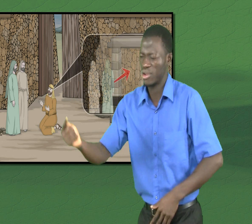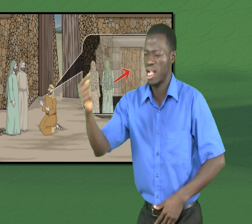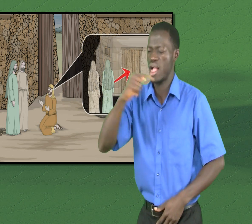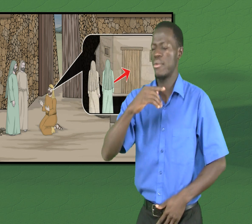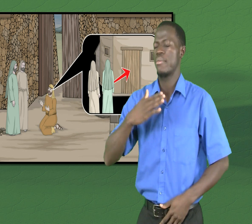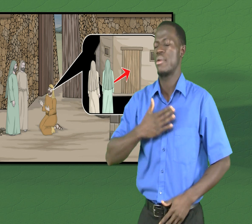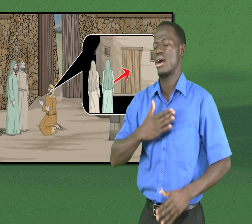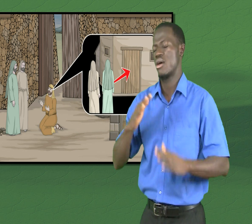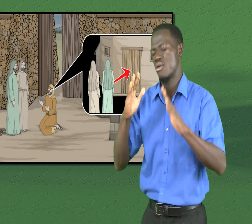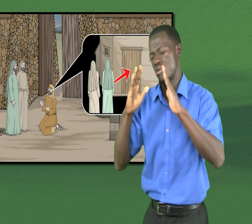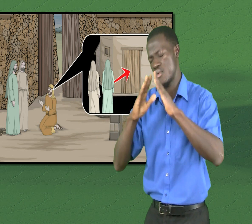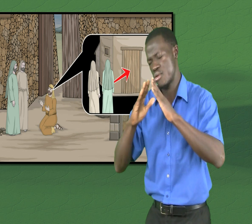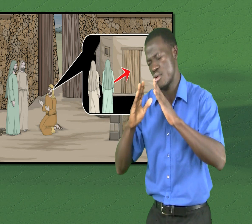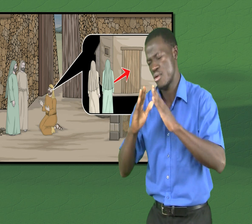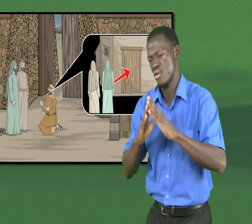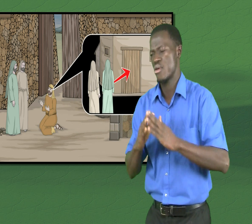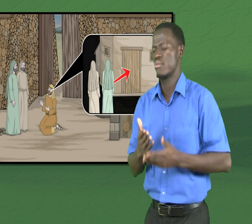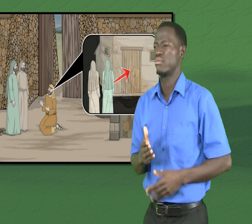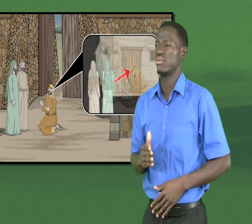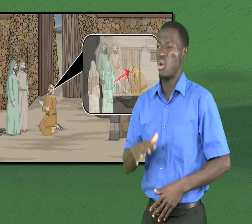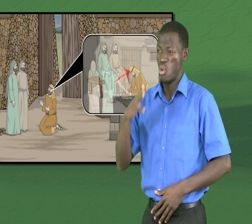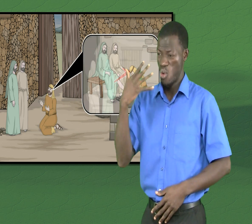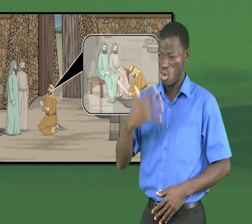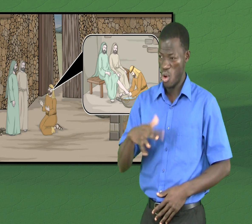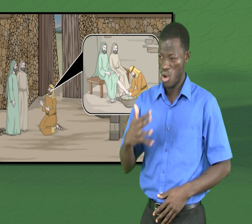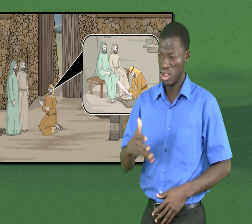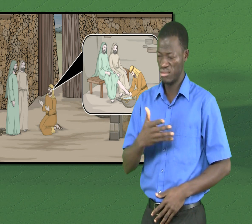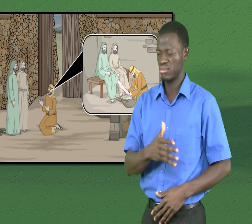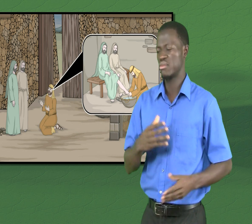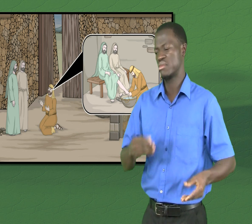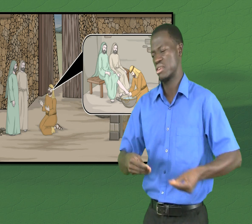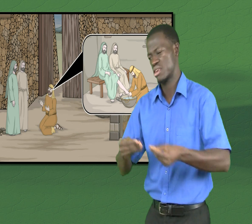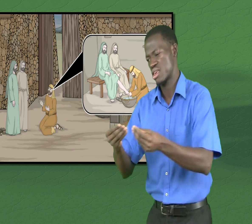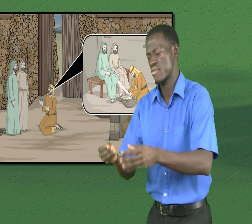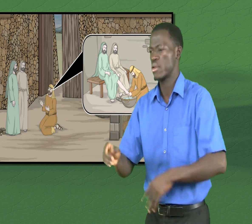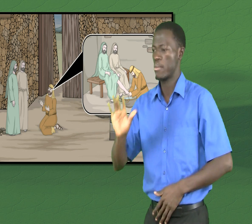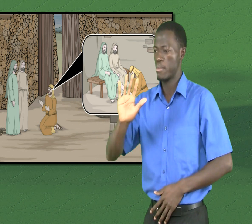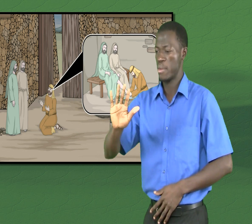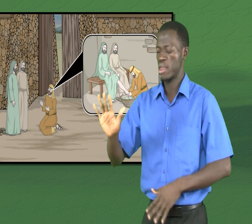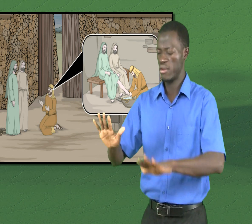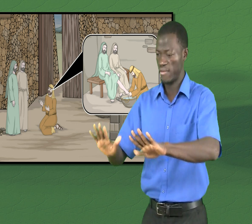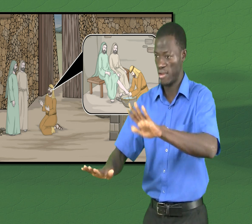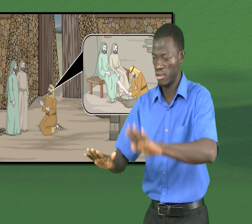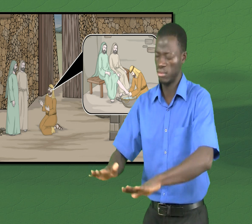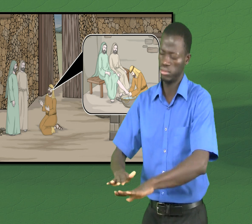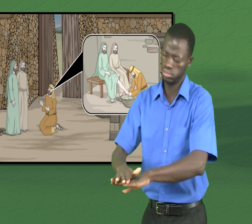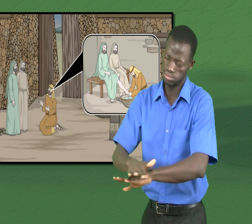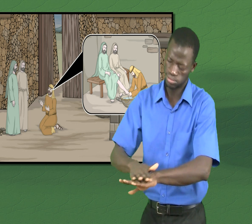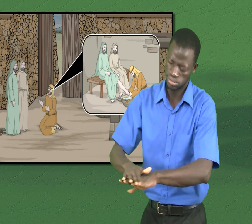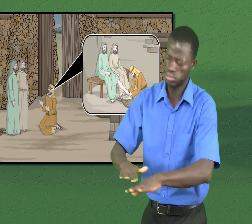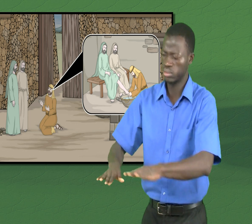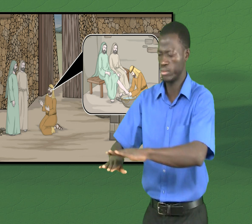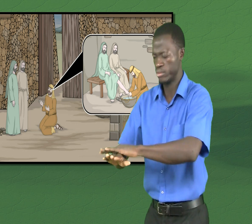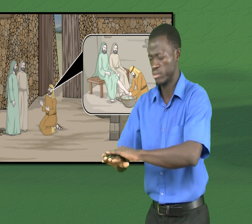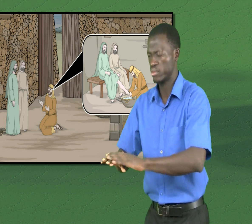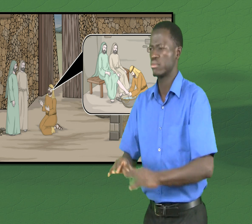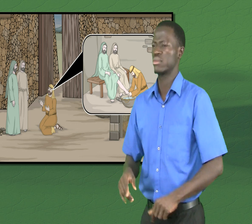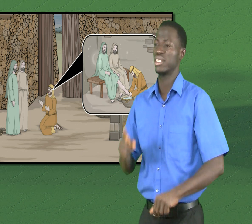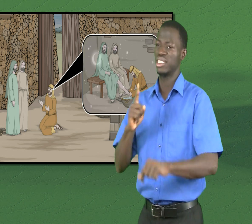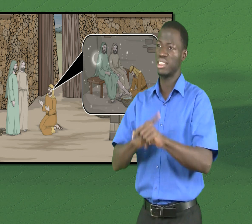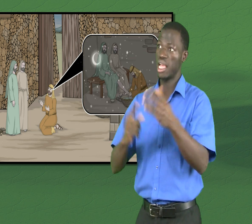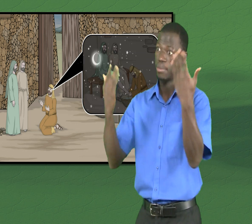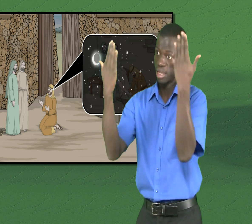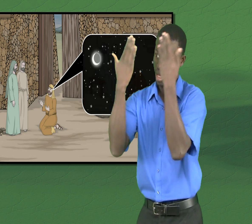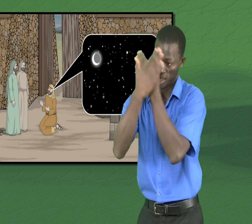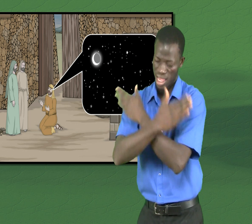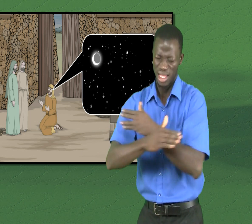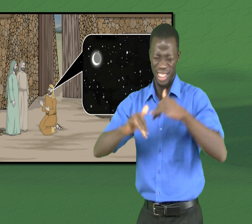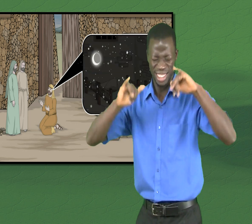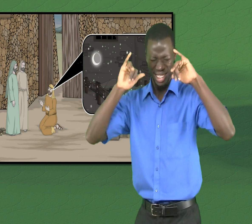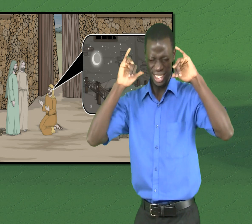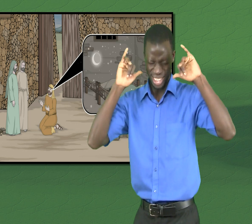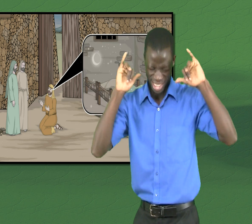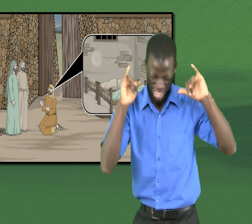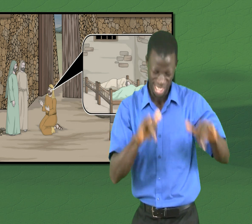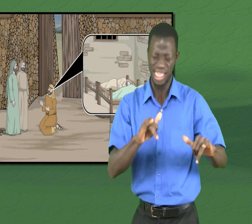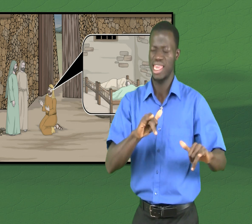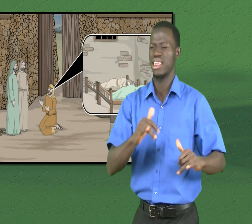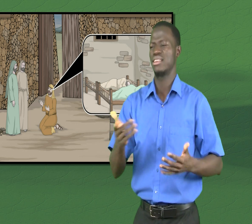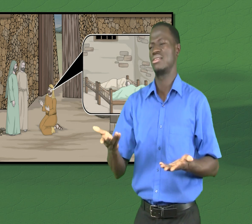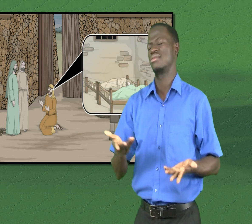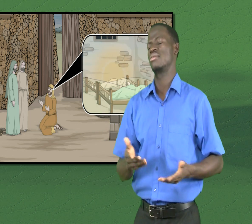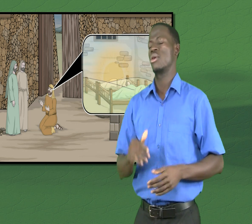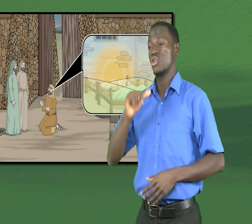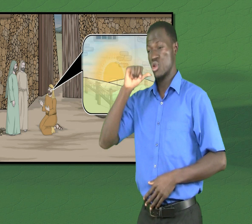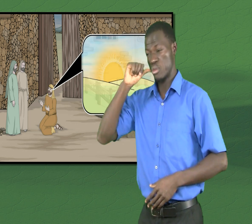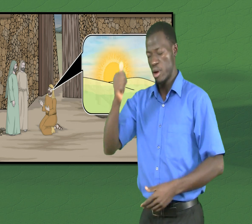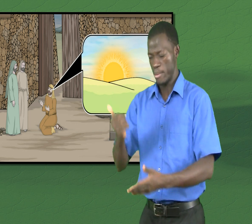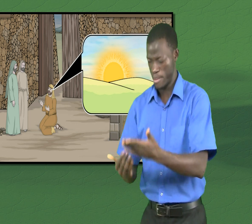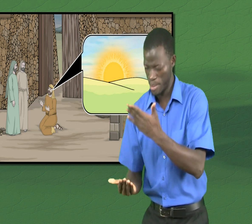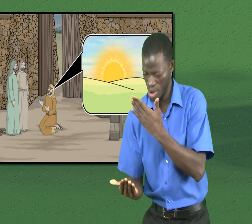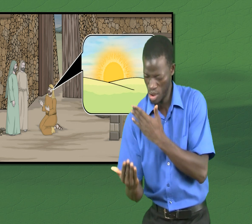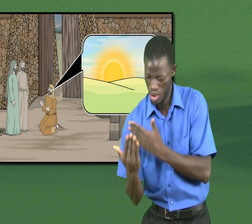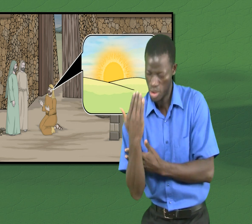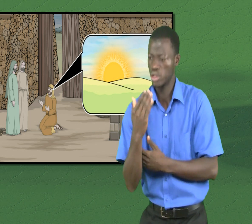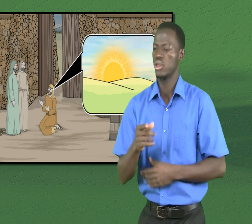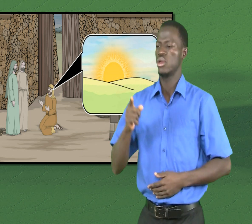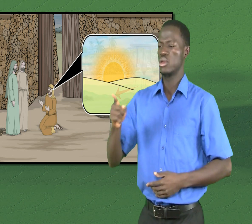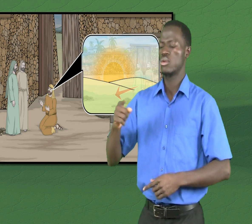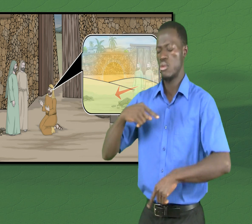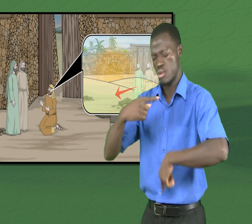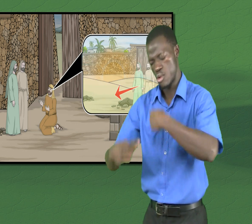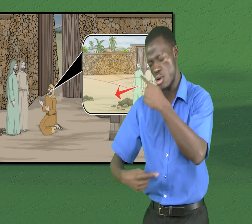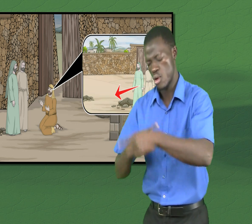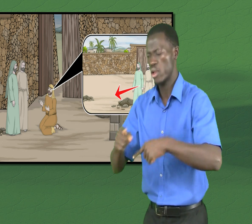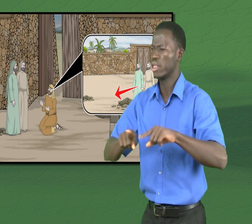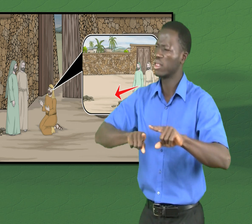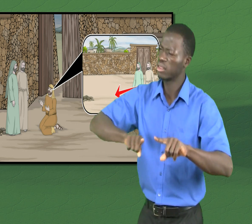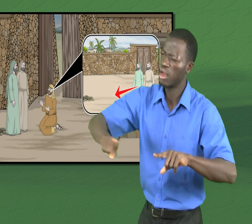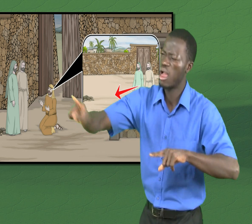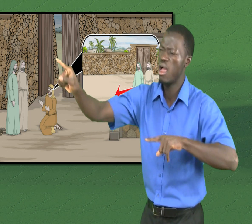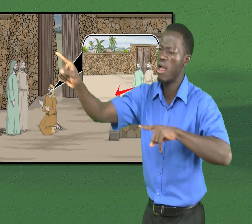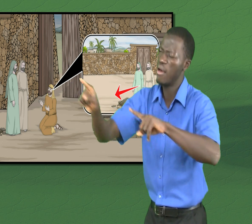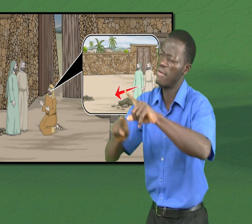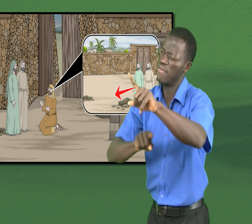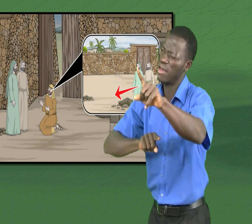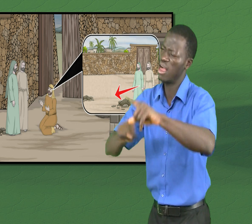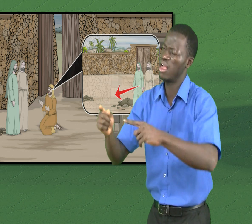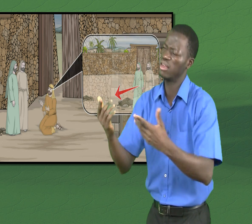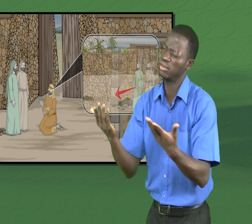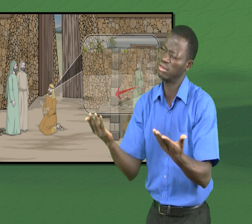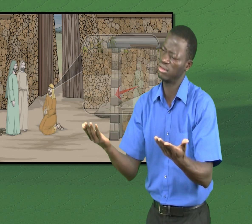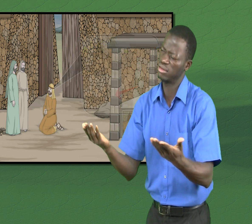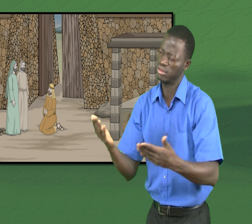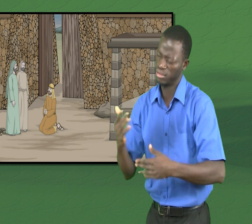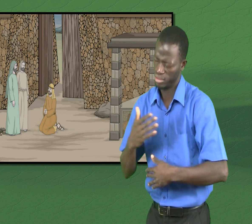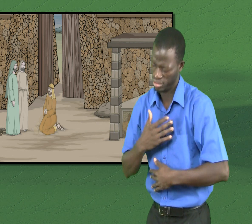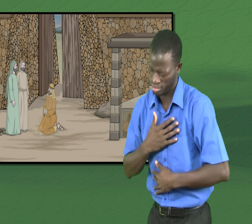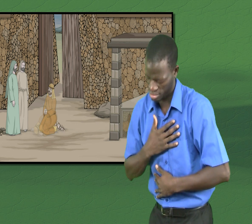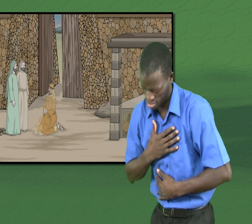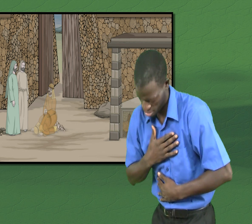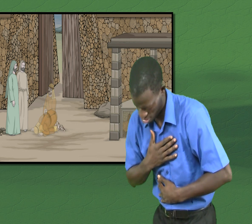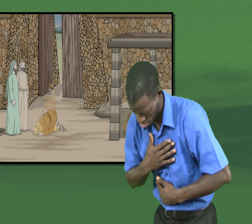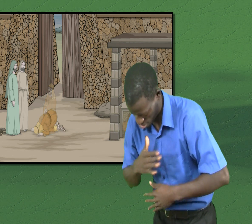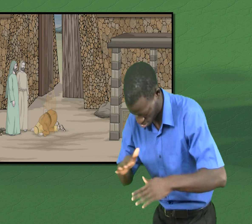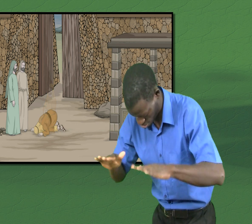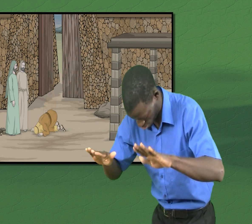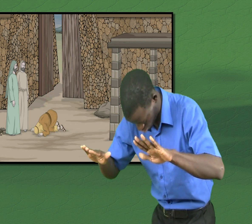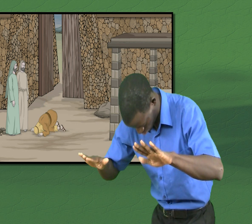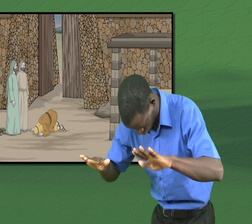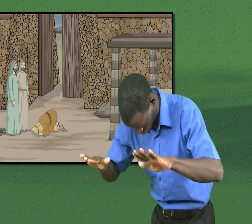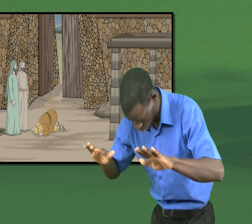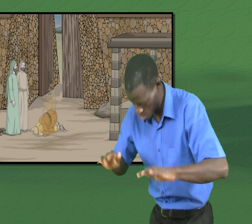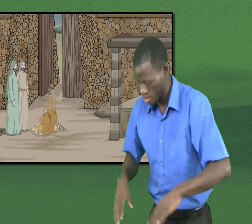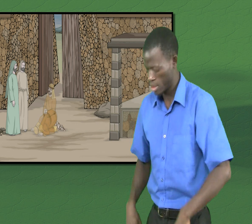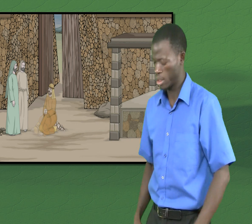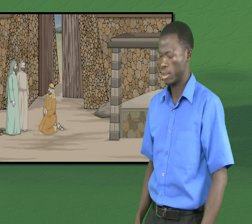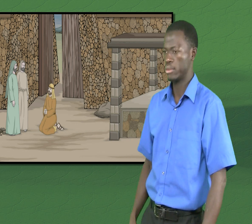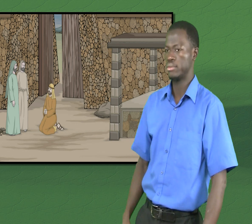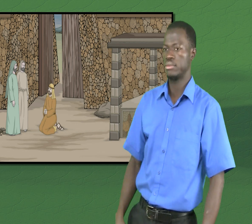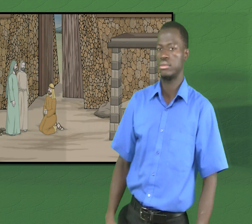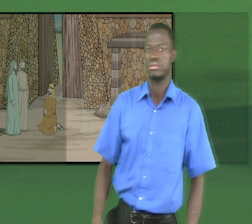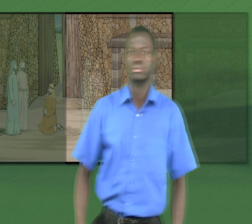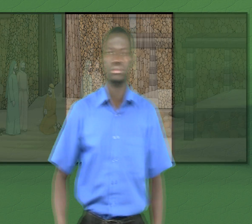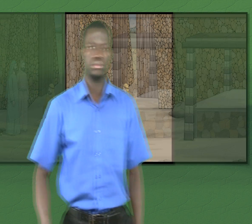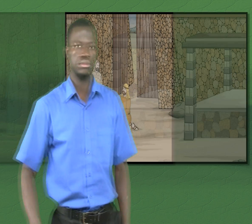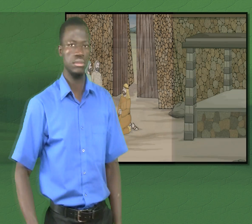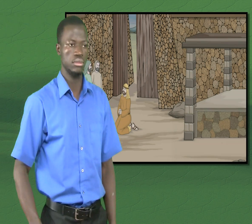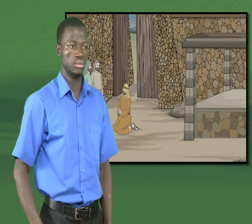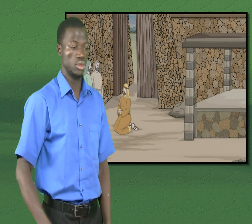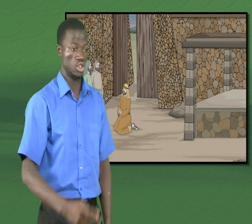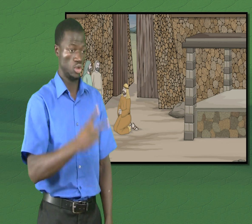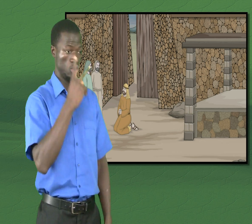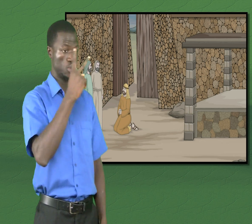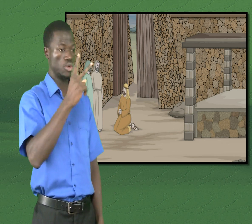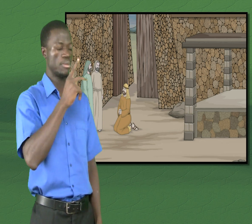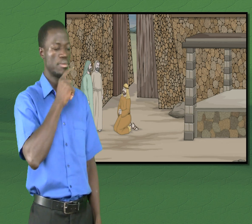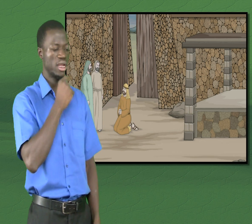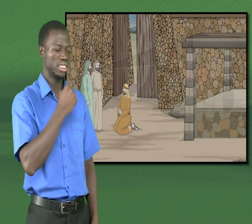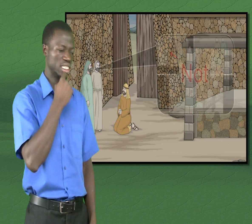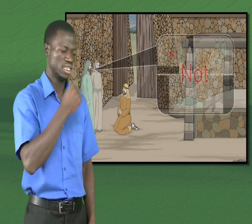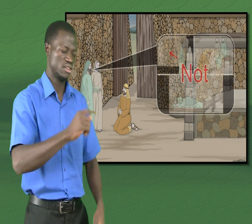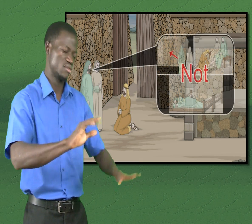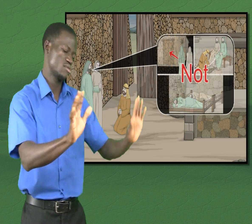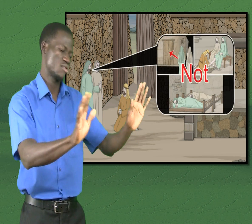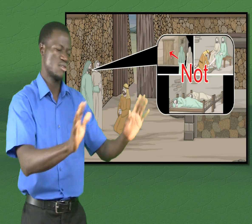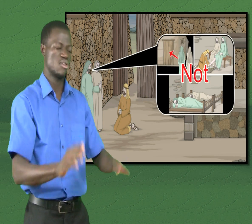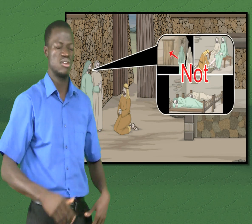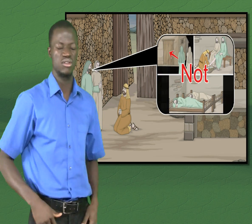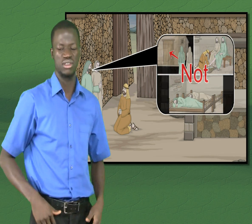wash your feet and spend the night. Then you can rise early and go on your way.”